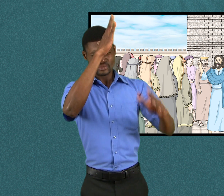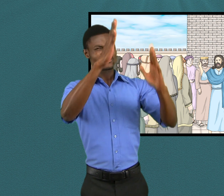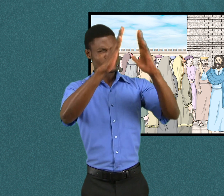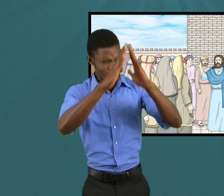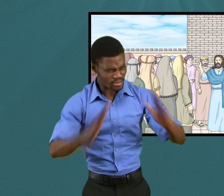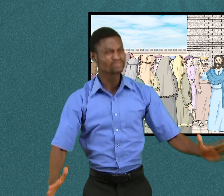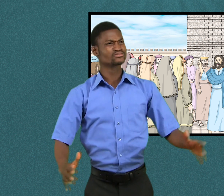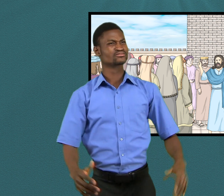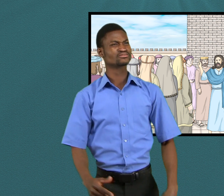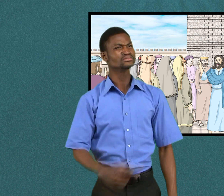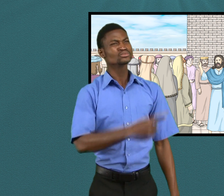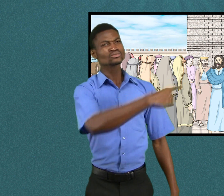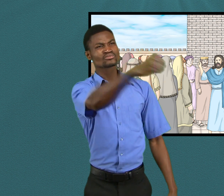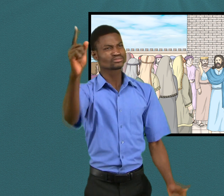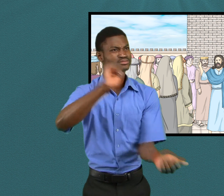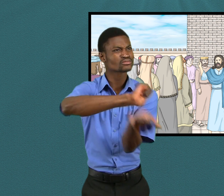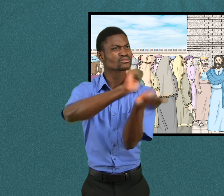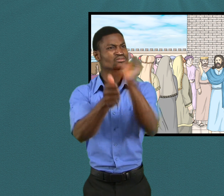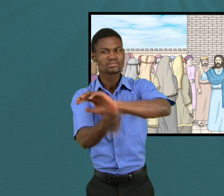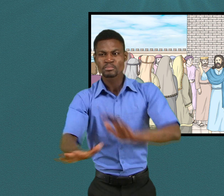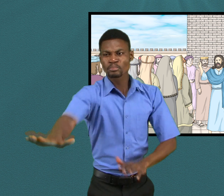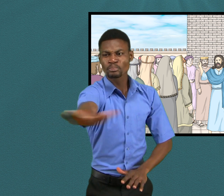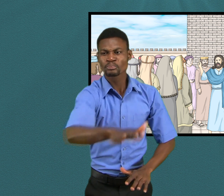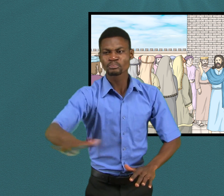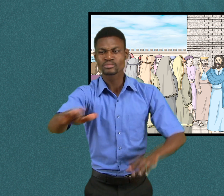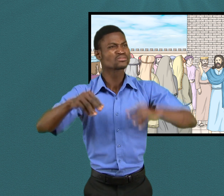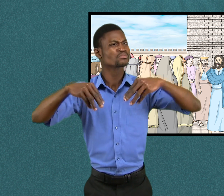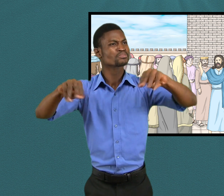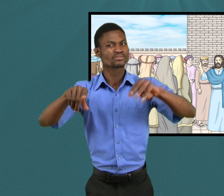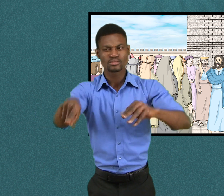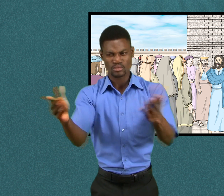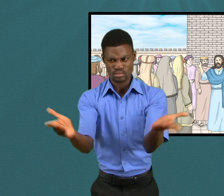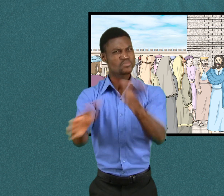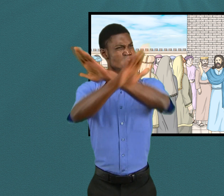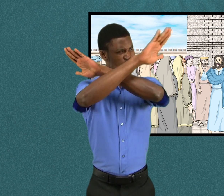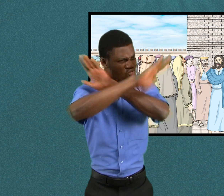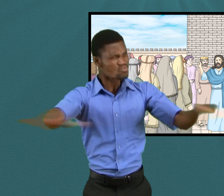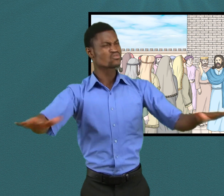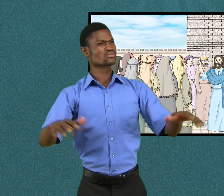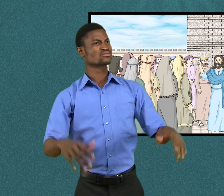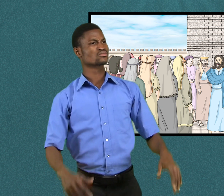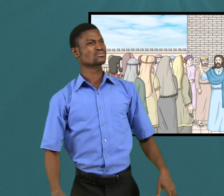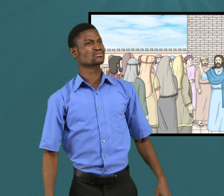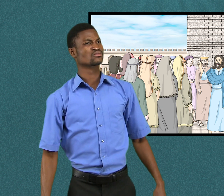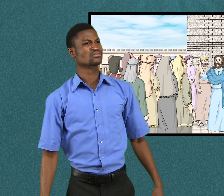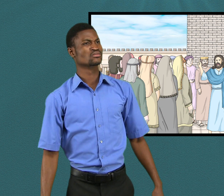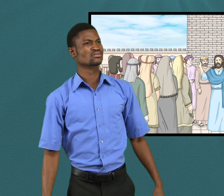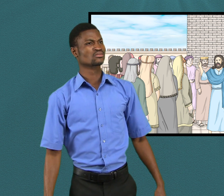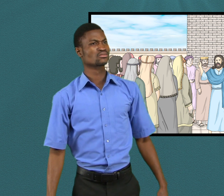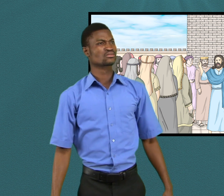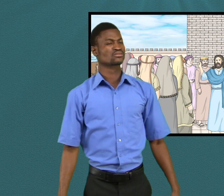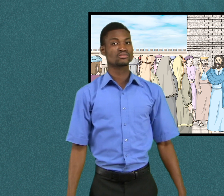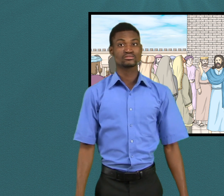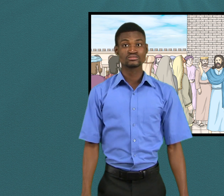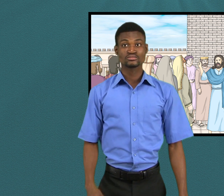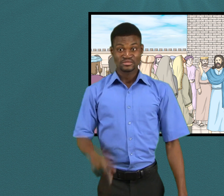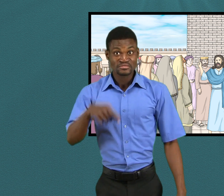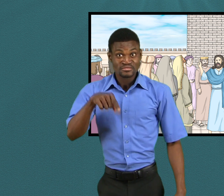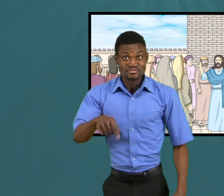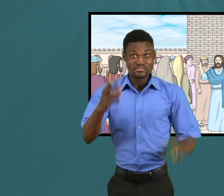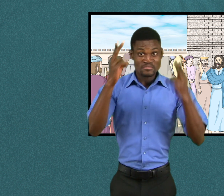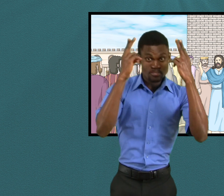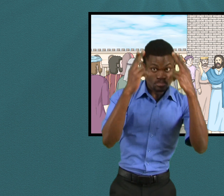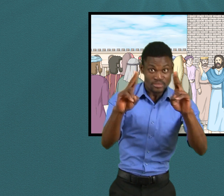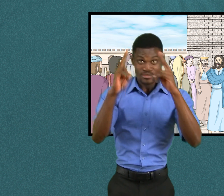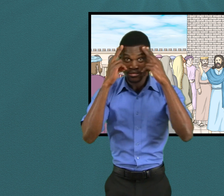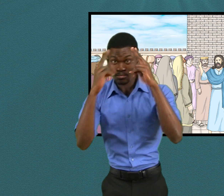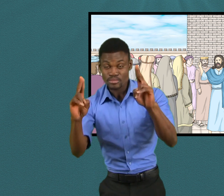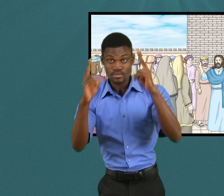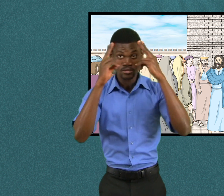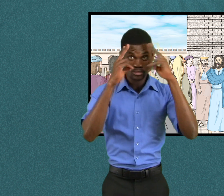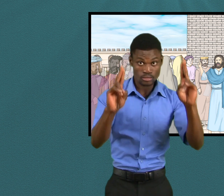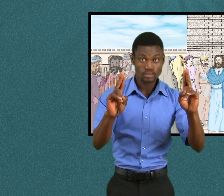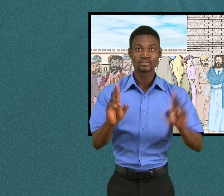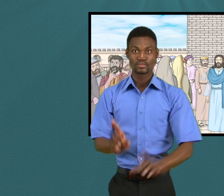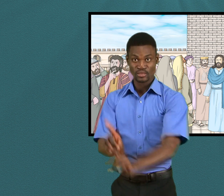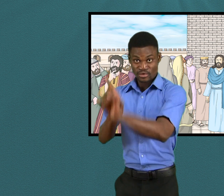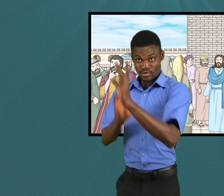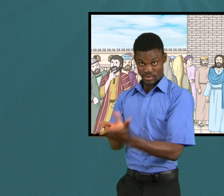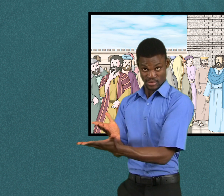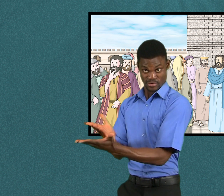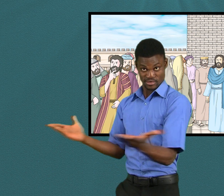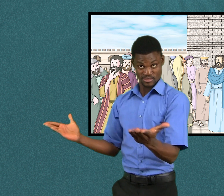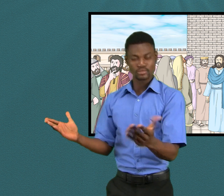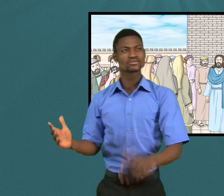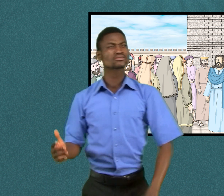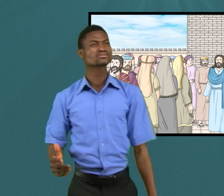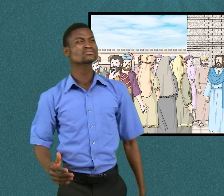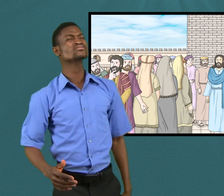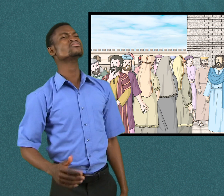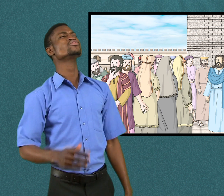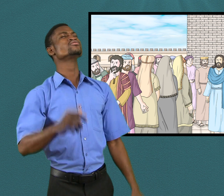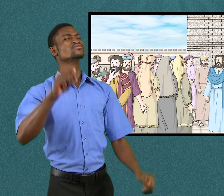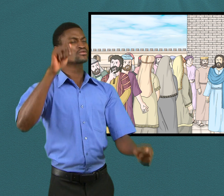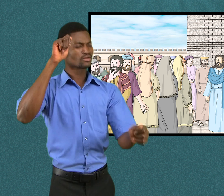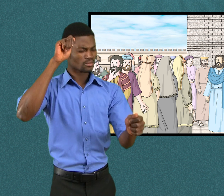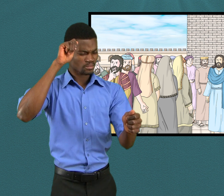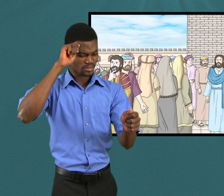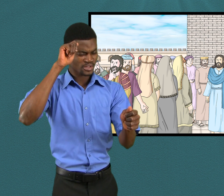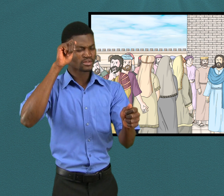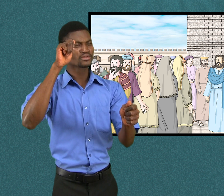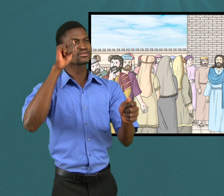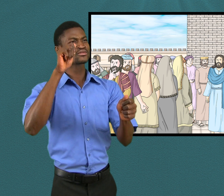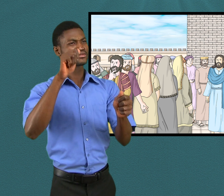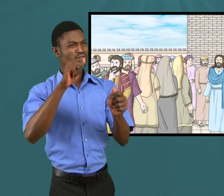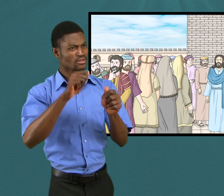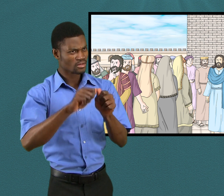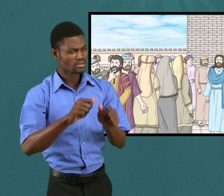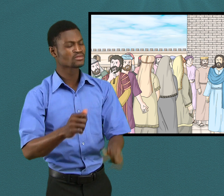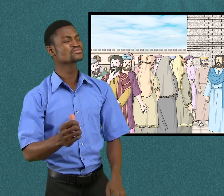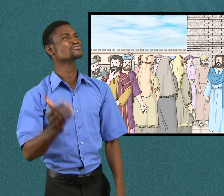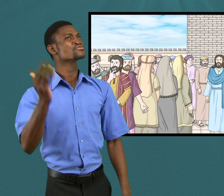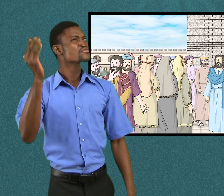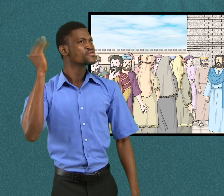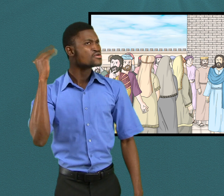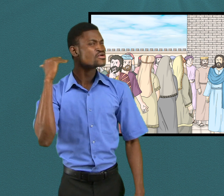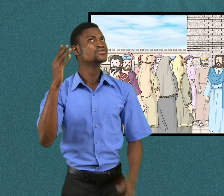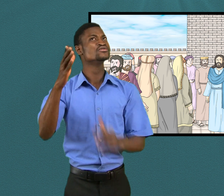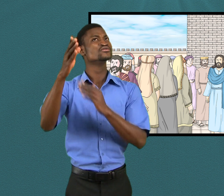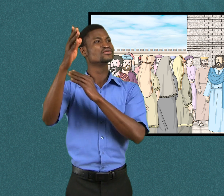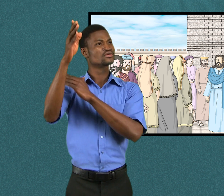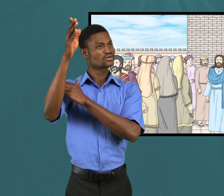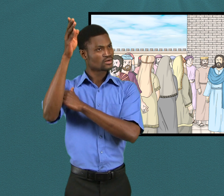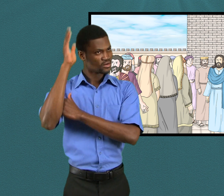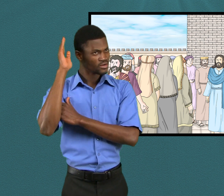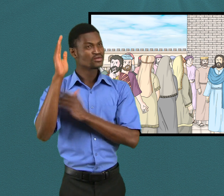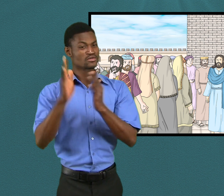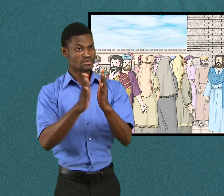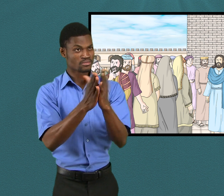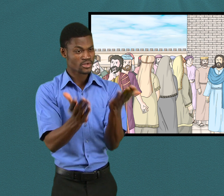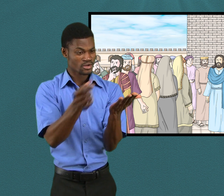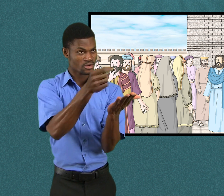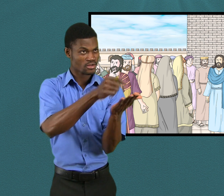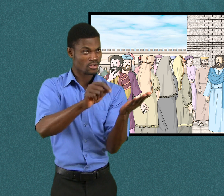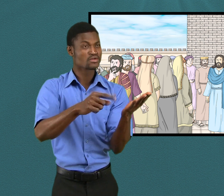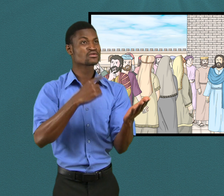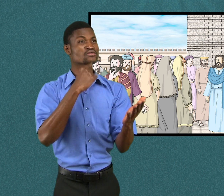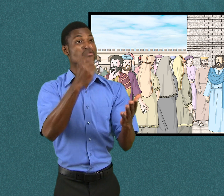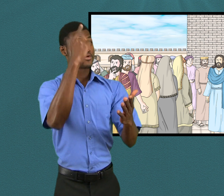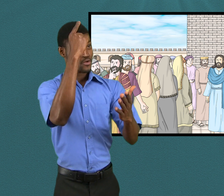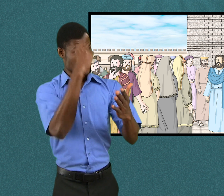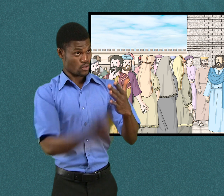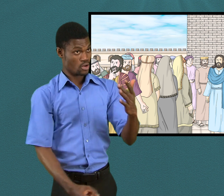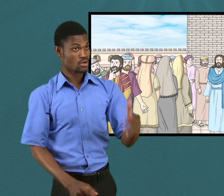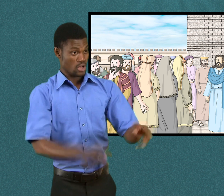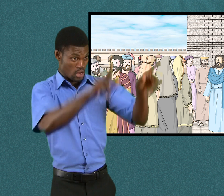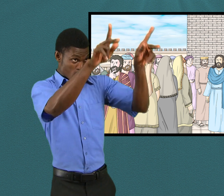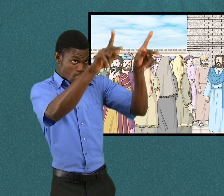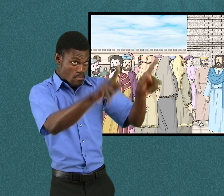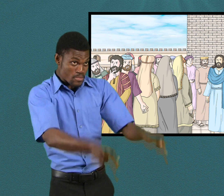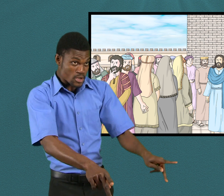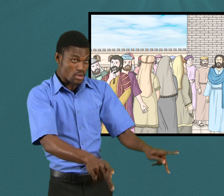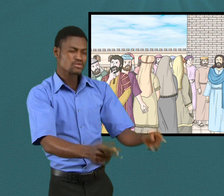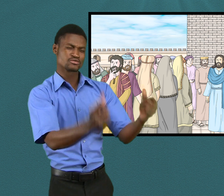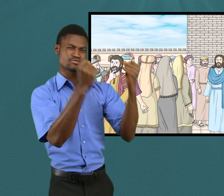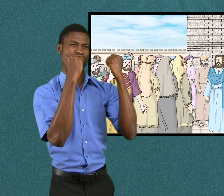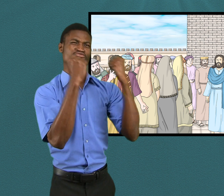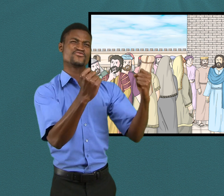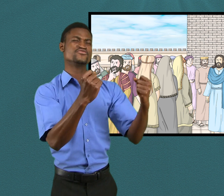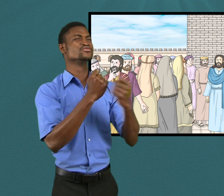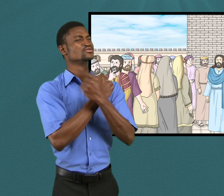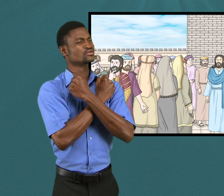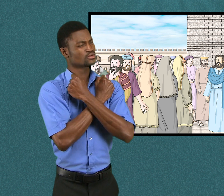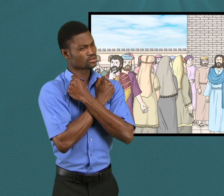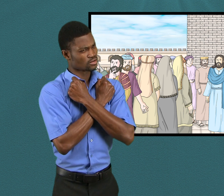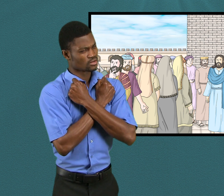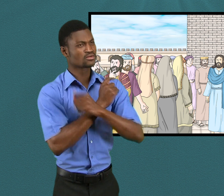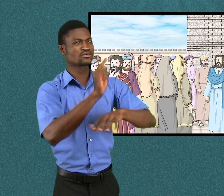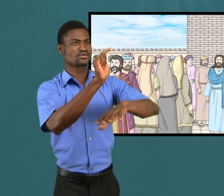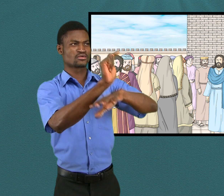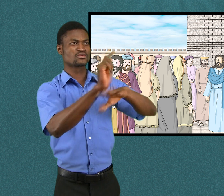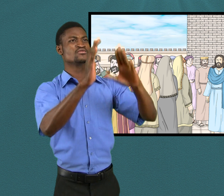His disciples remembered that it is written: “Zeal for Your house will consume Me.”